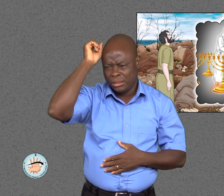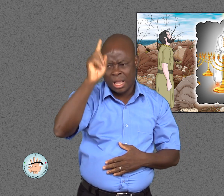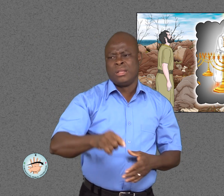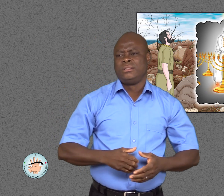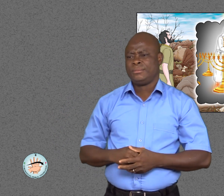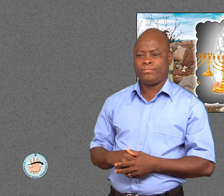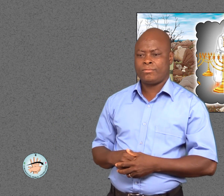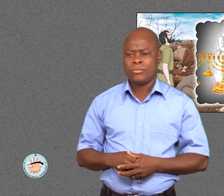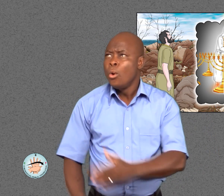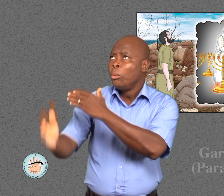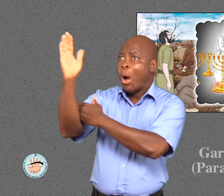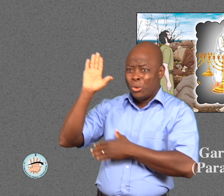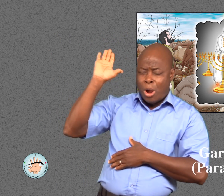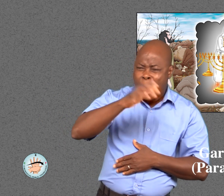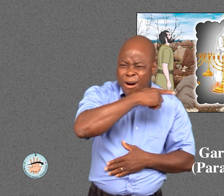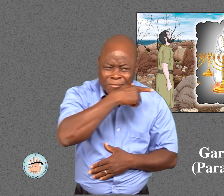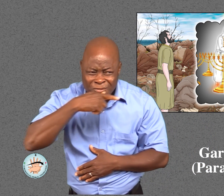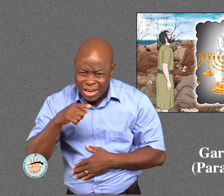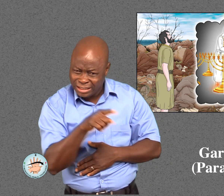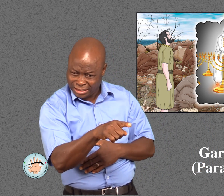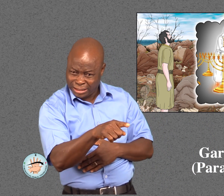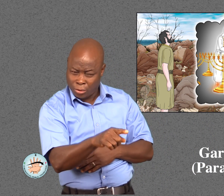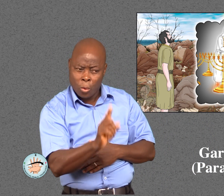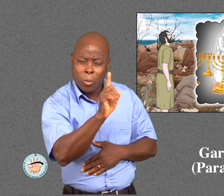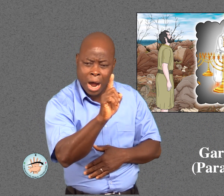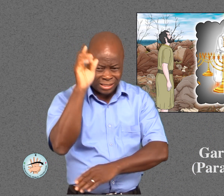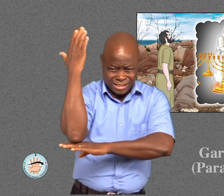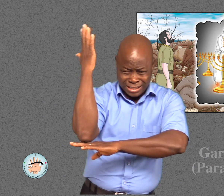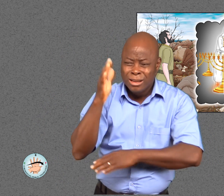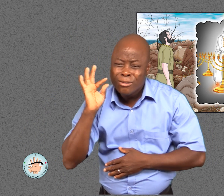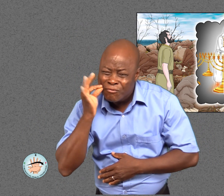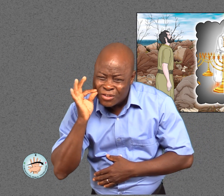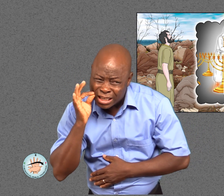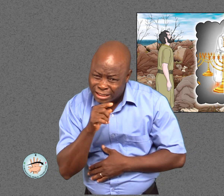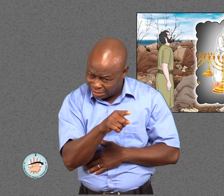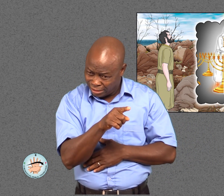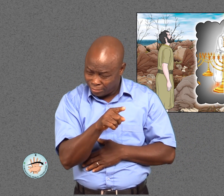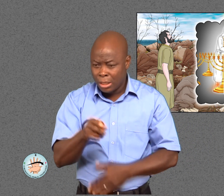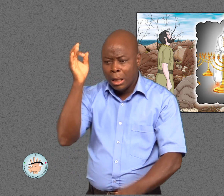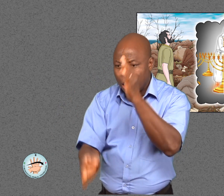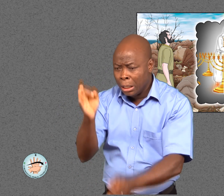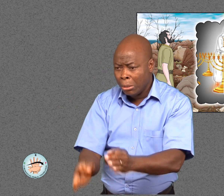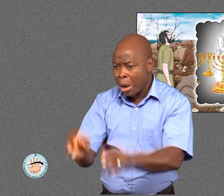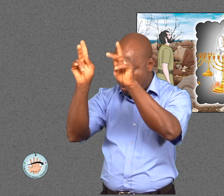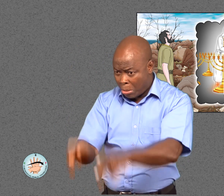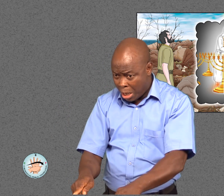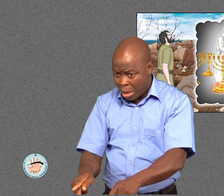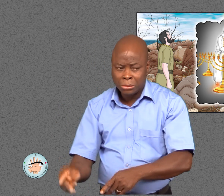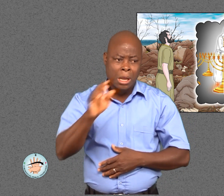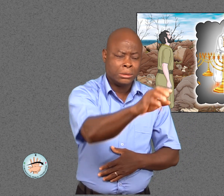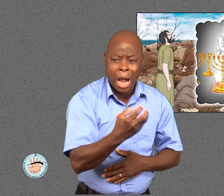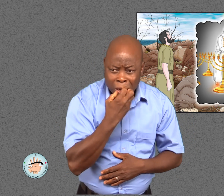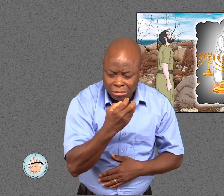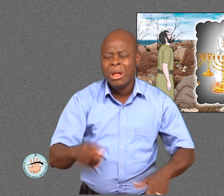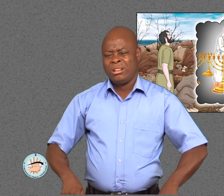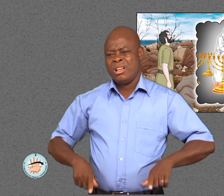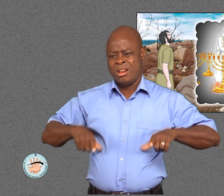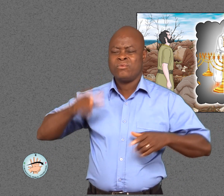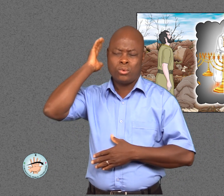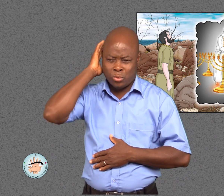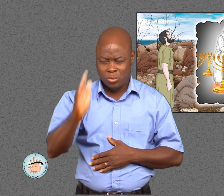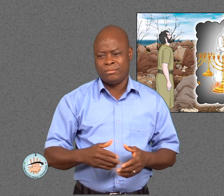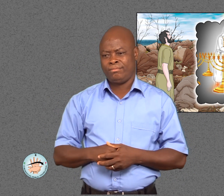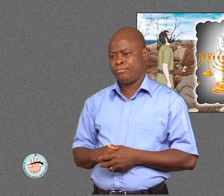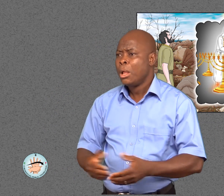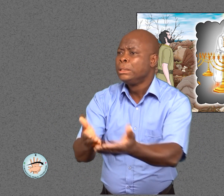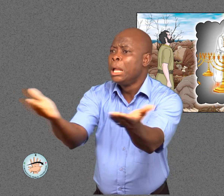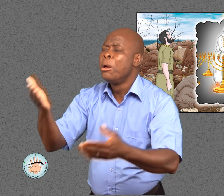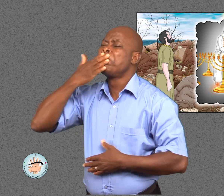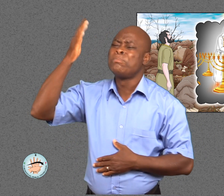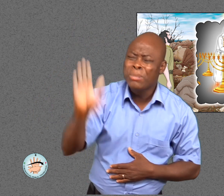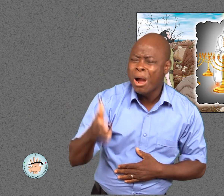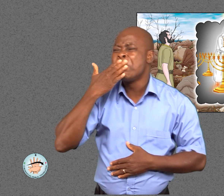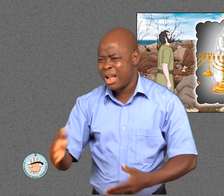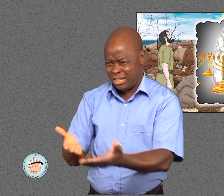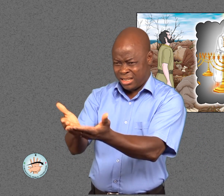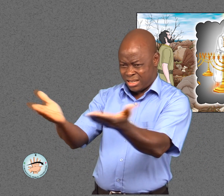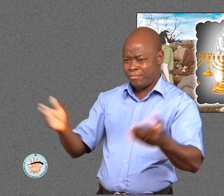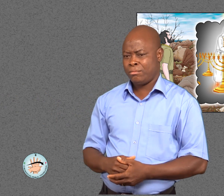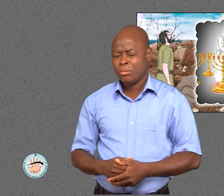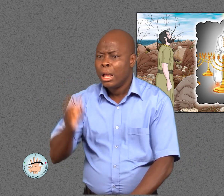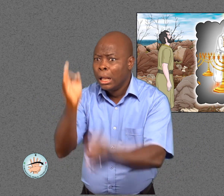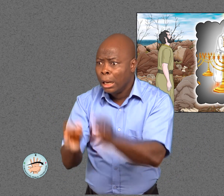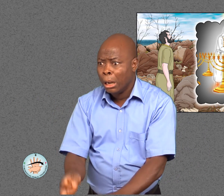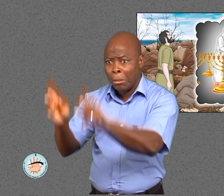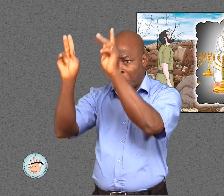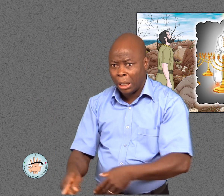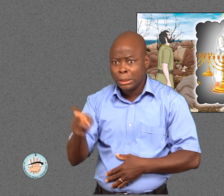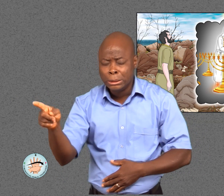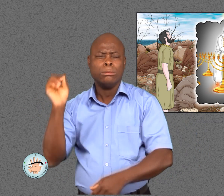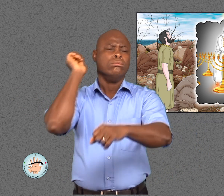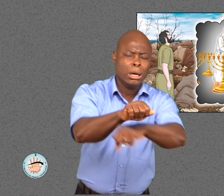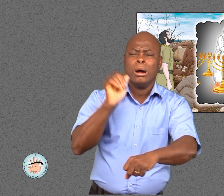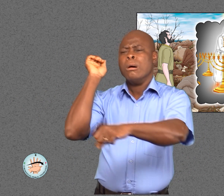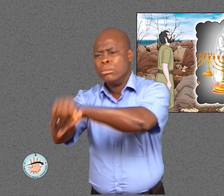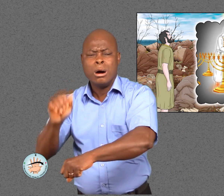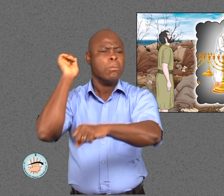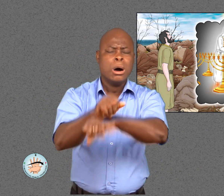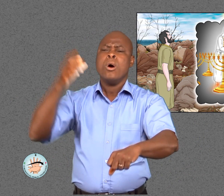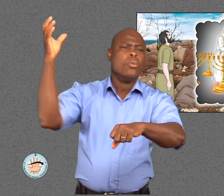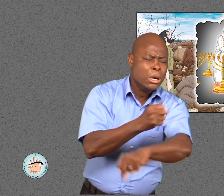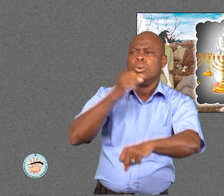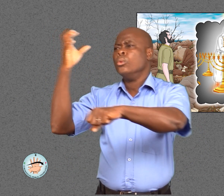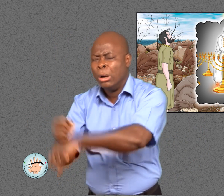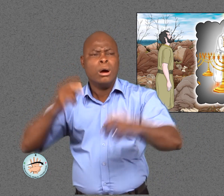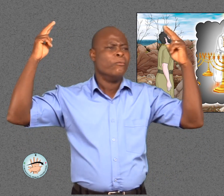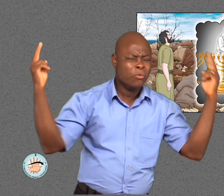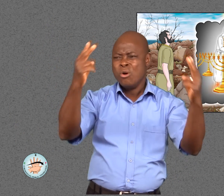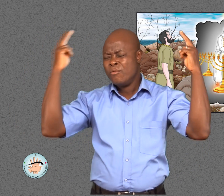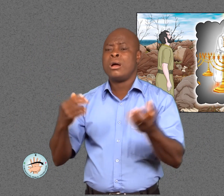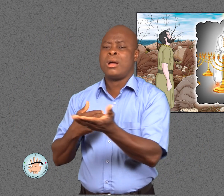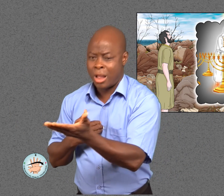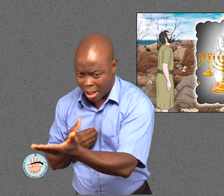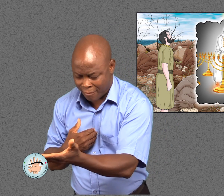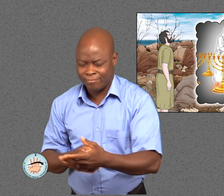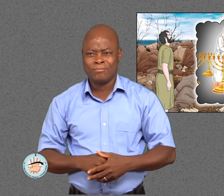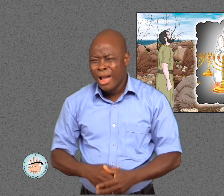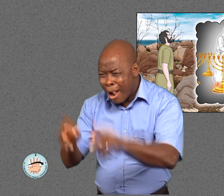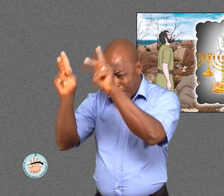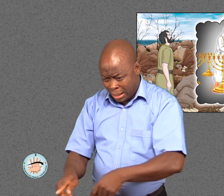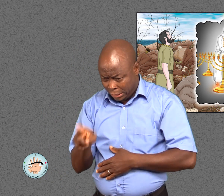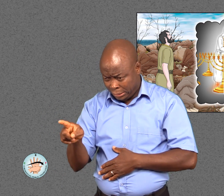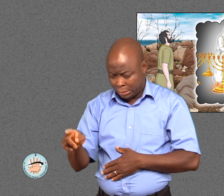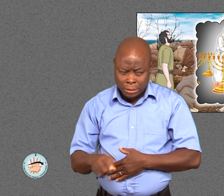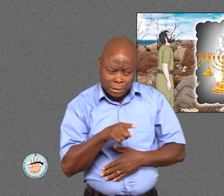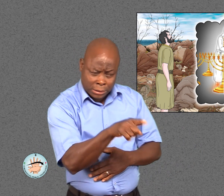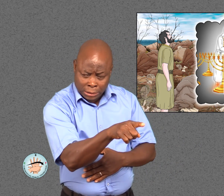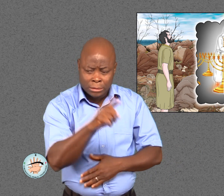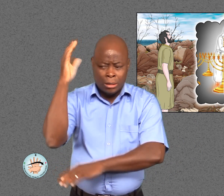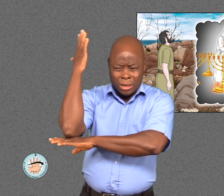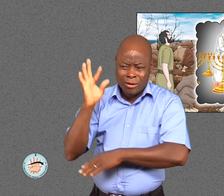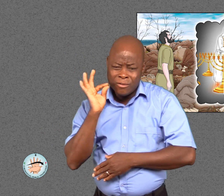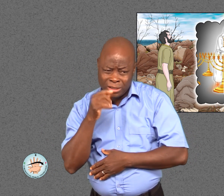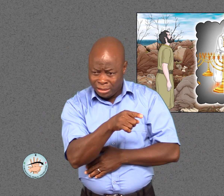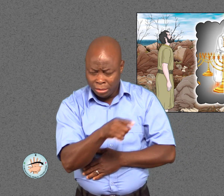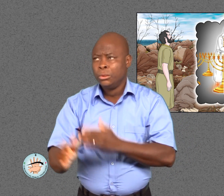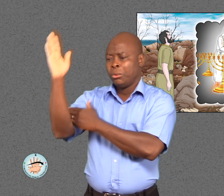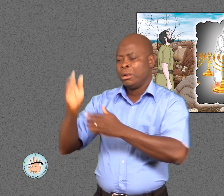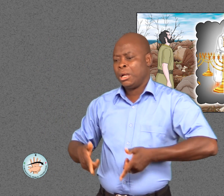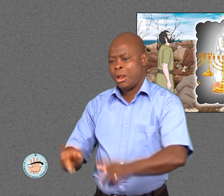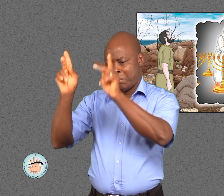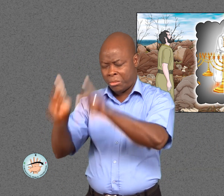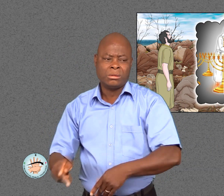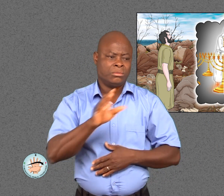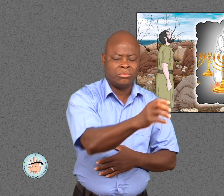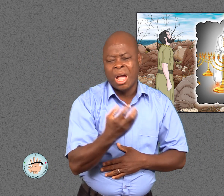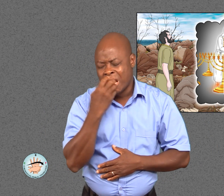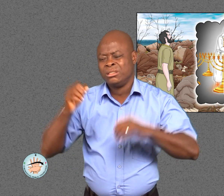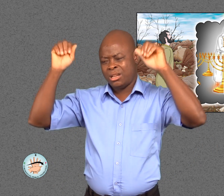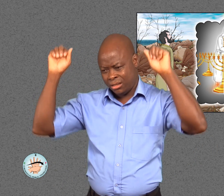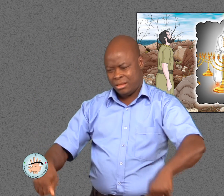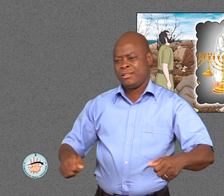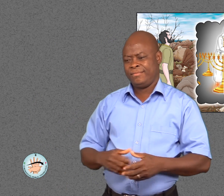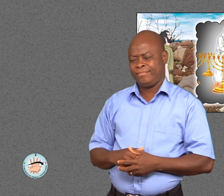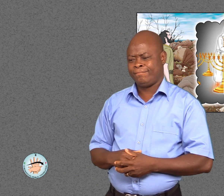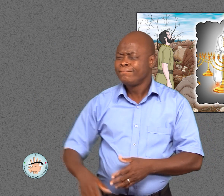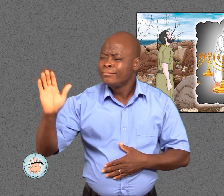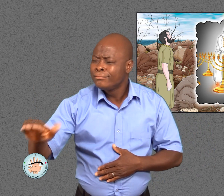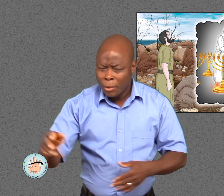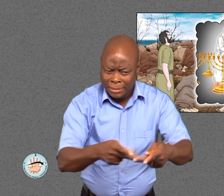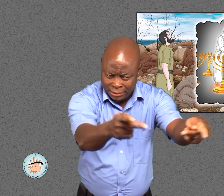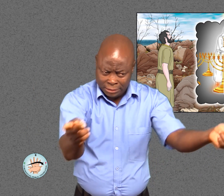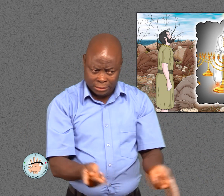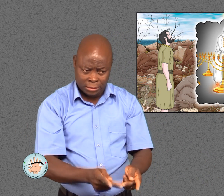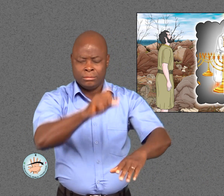To the one who overcomes, I will grant the right to eat from the tree of life in the Paradise of God.